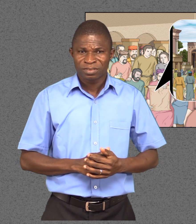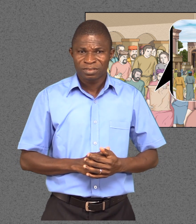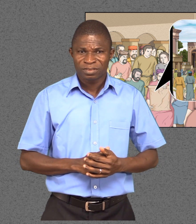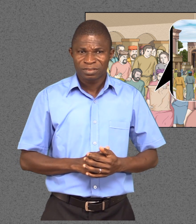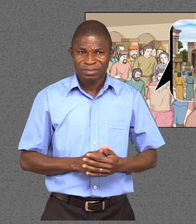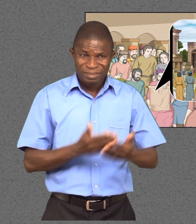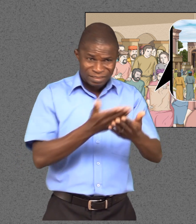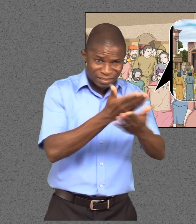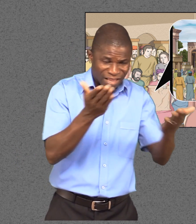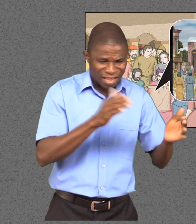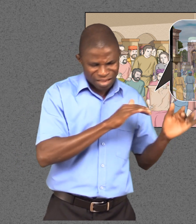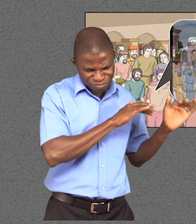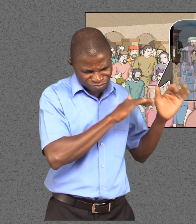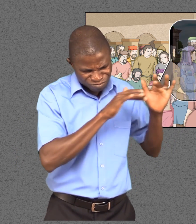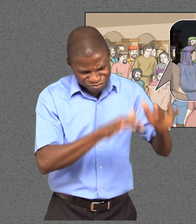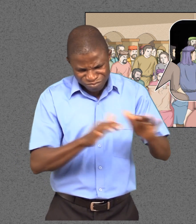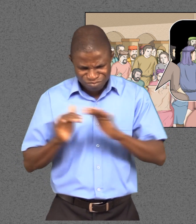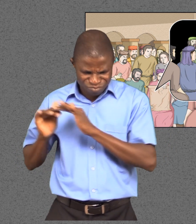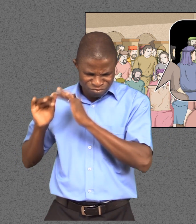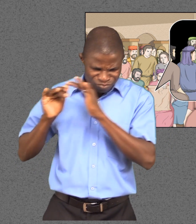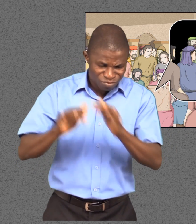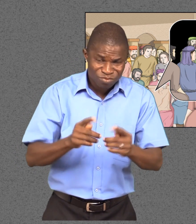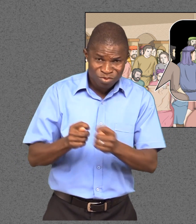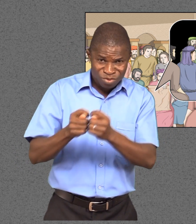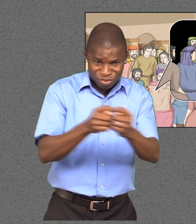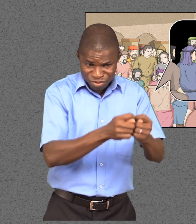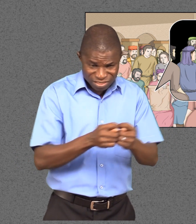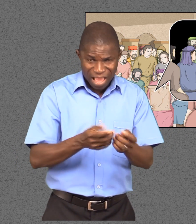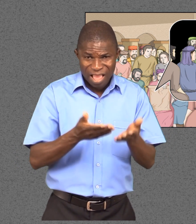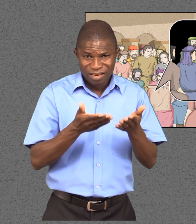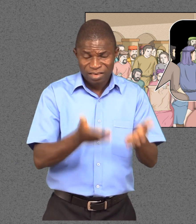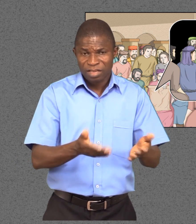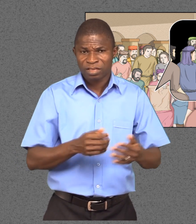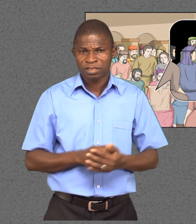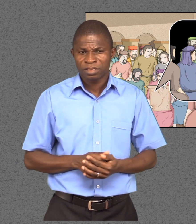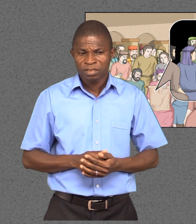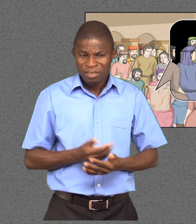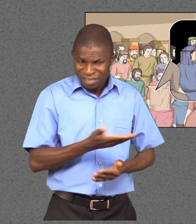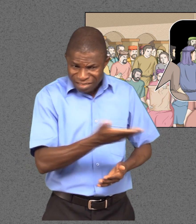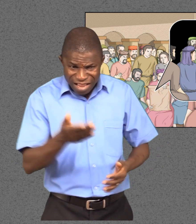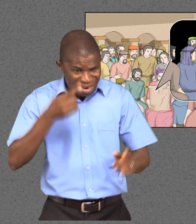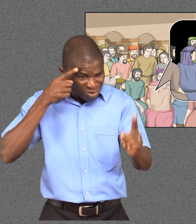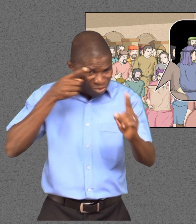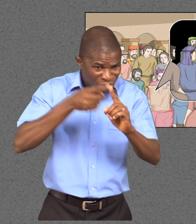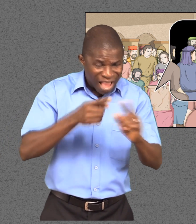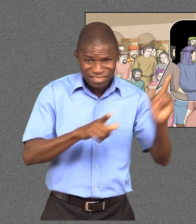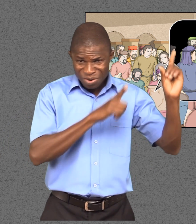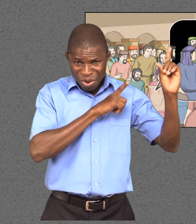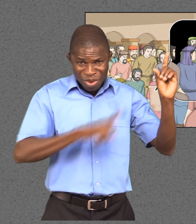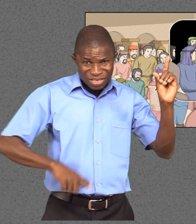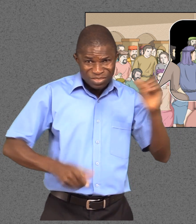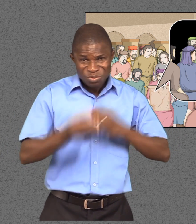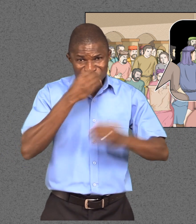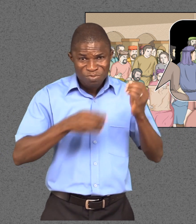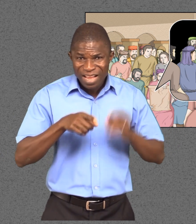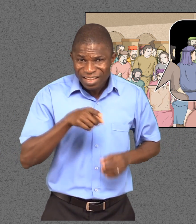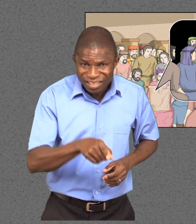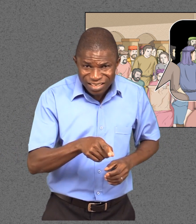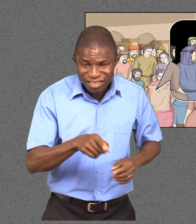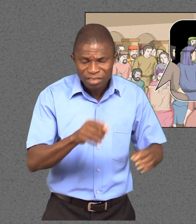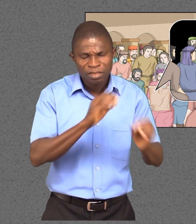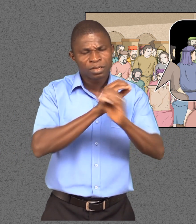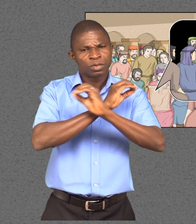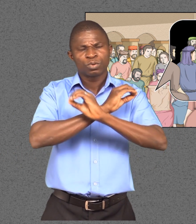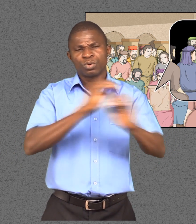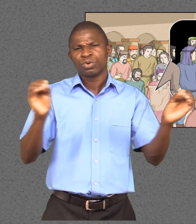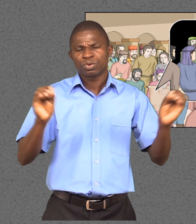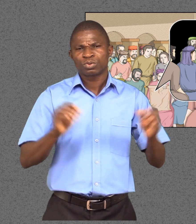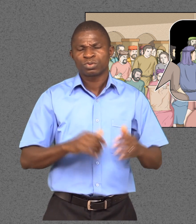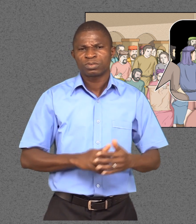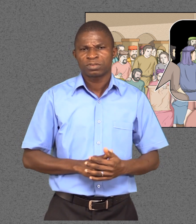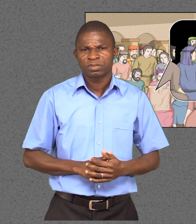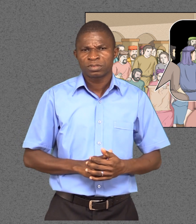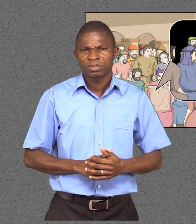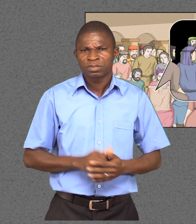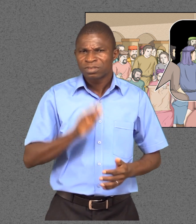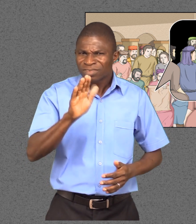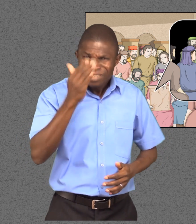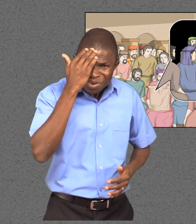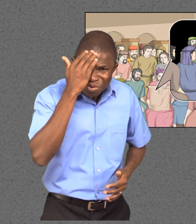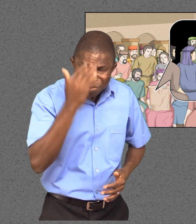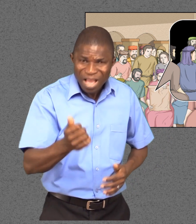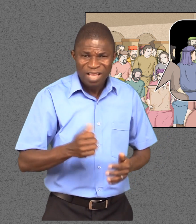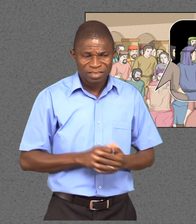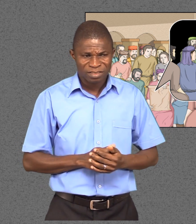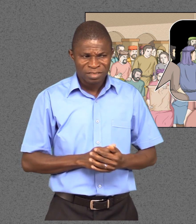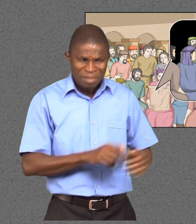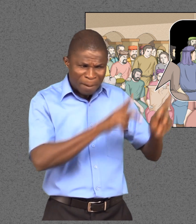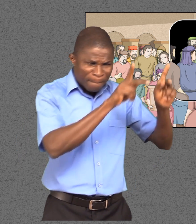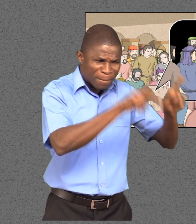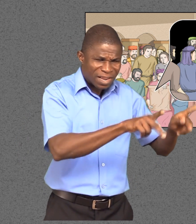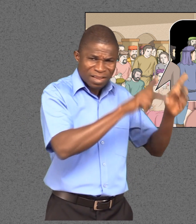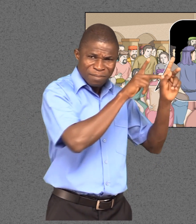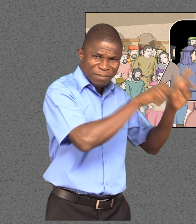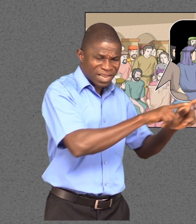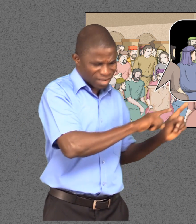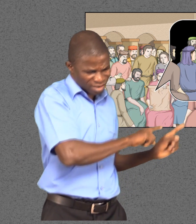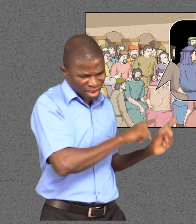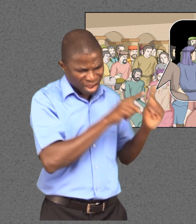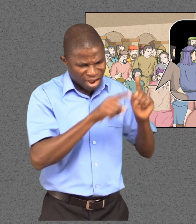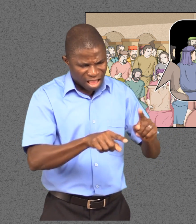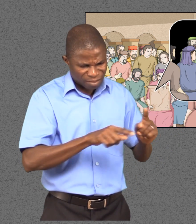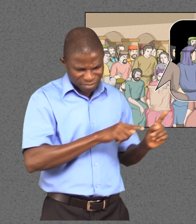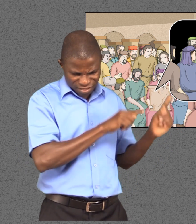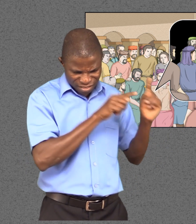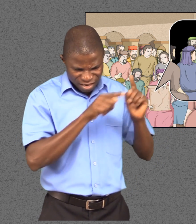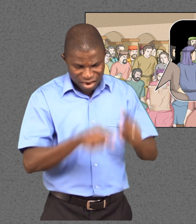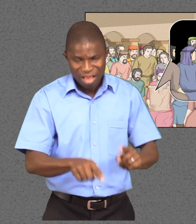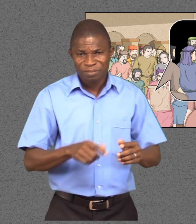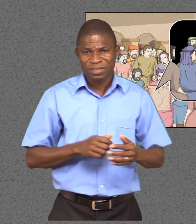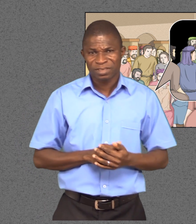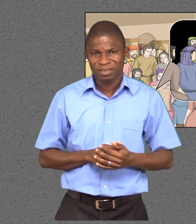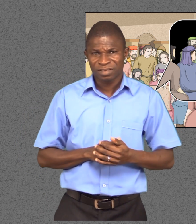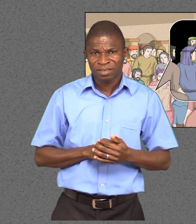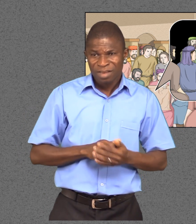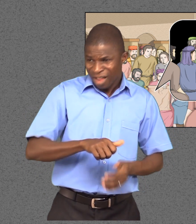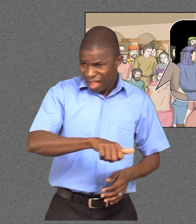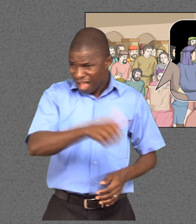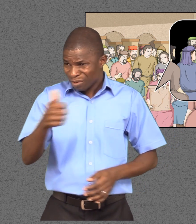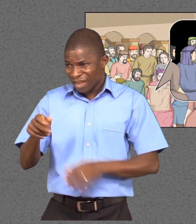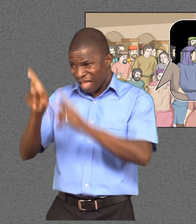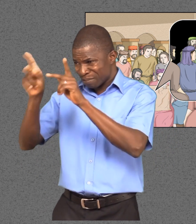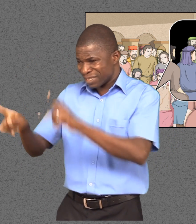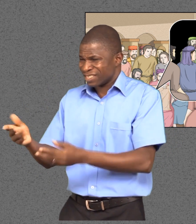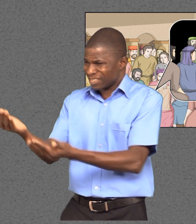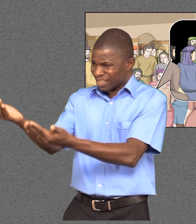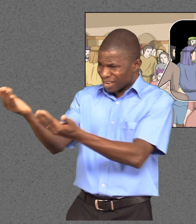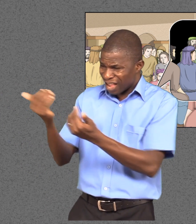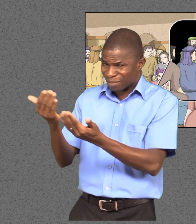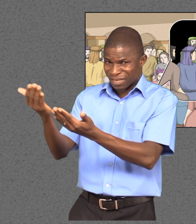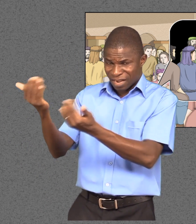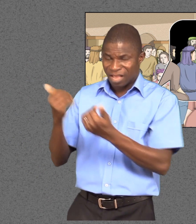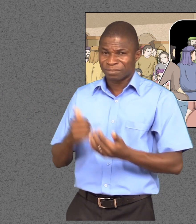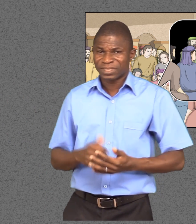Now then, when you come together, it is not the Lord’s Supper you eat.